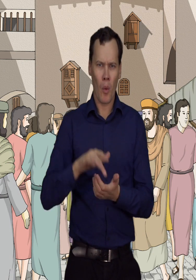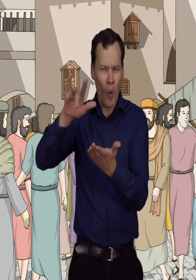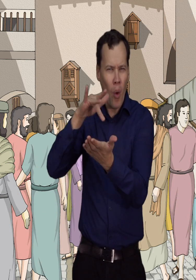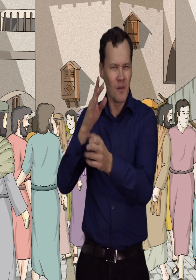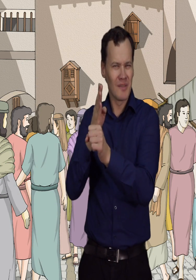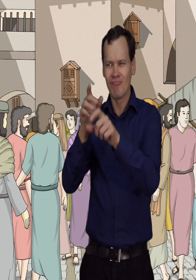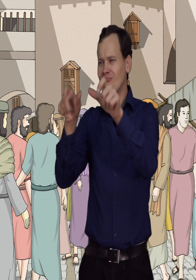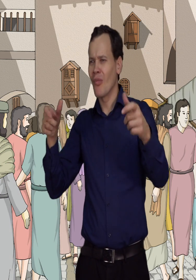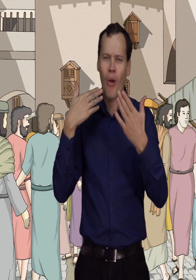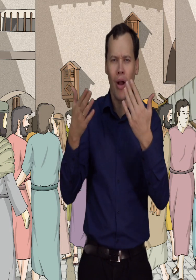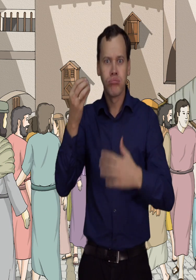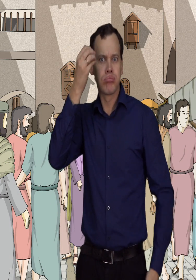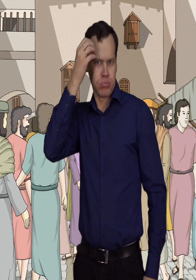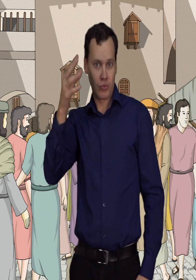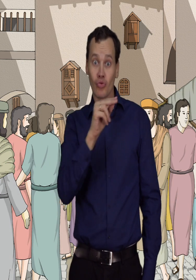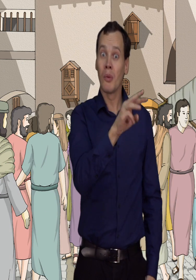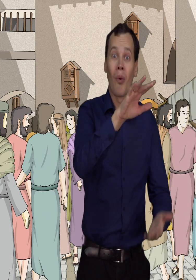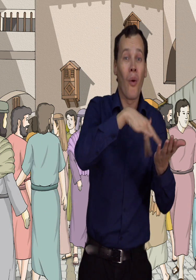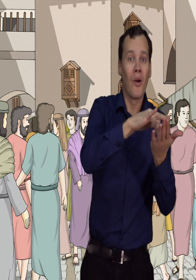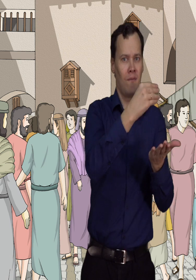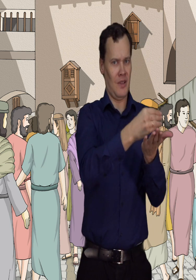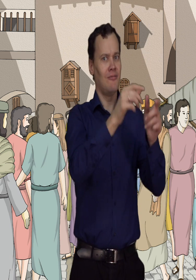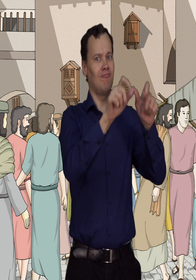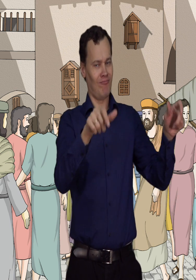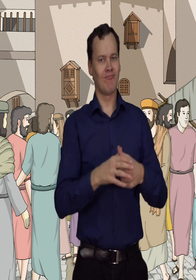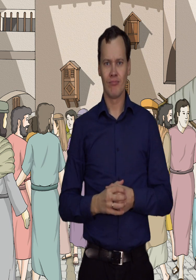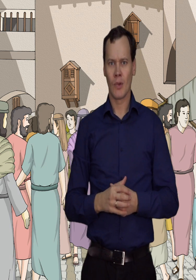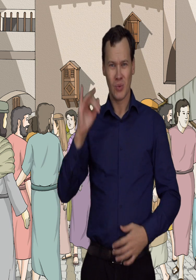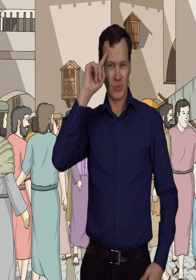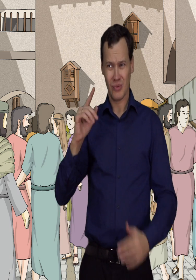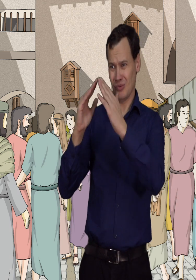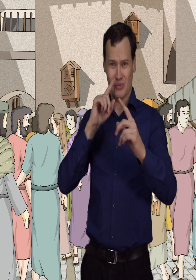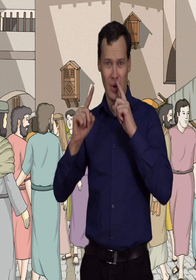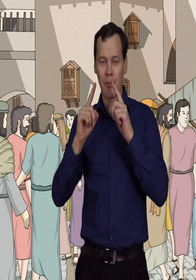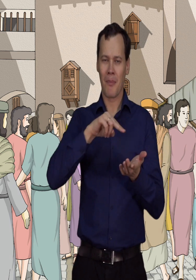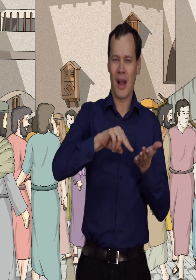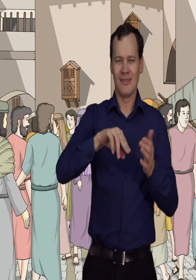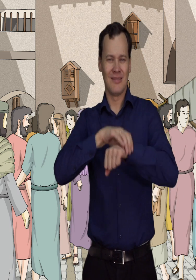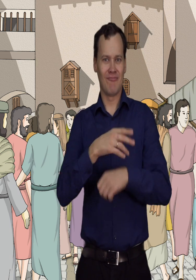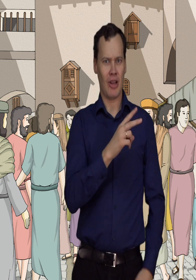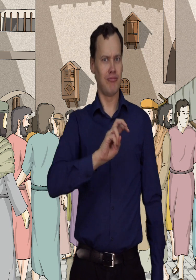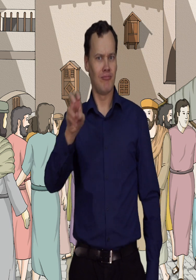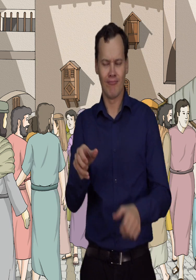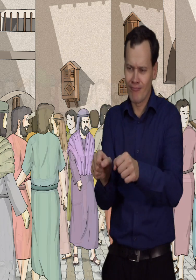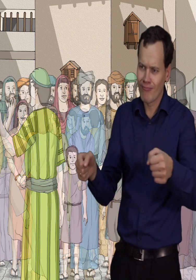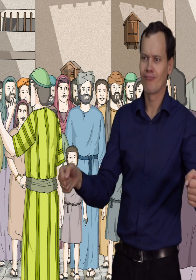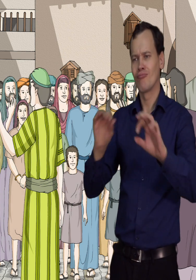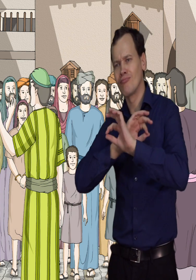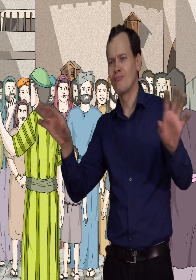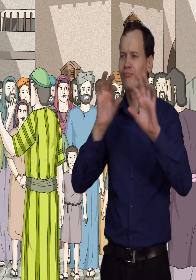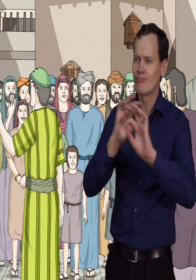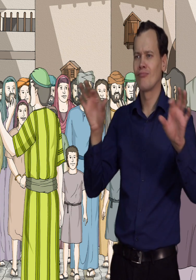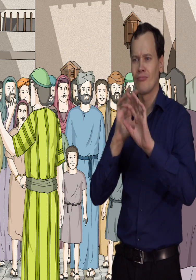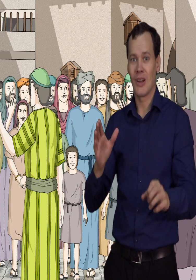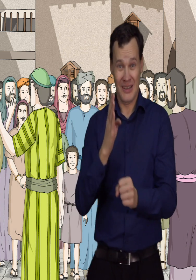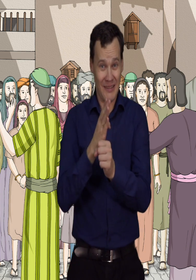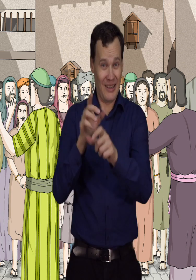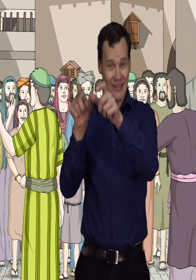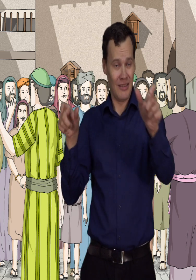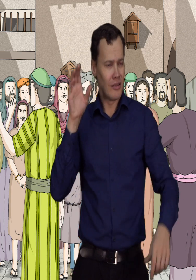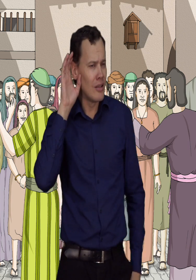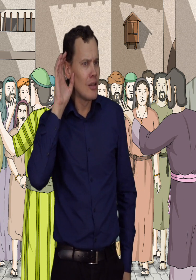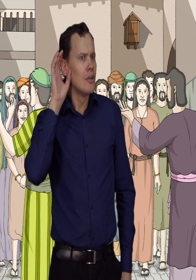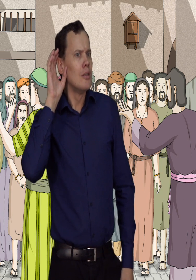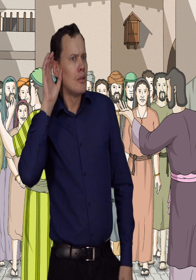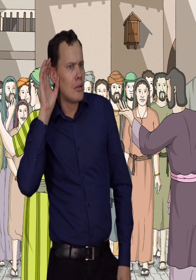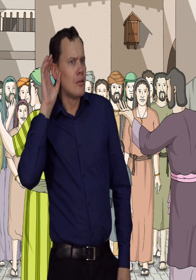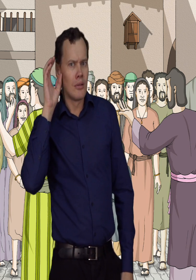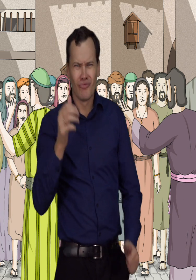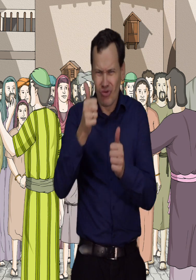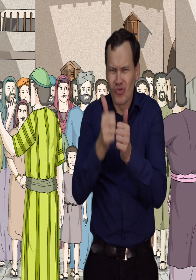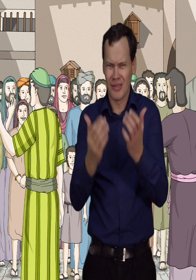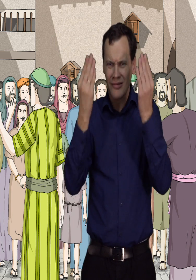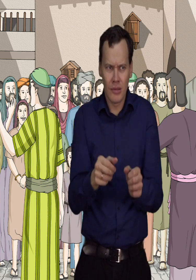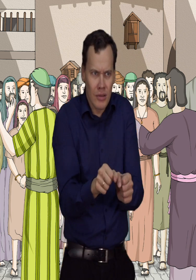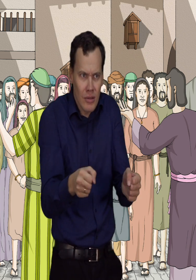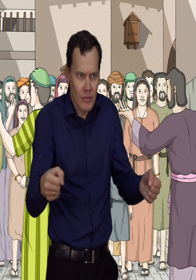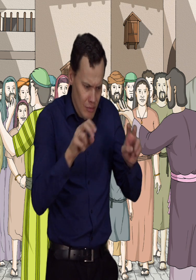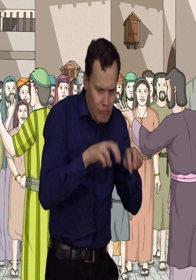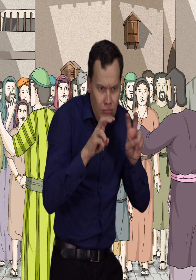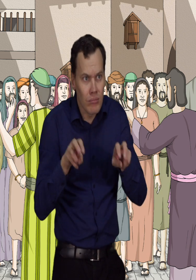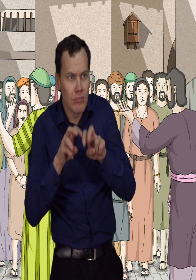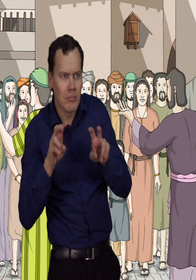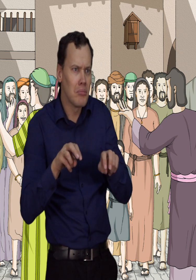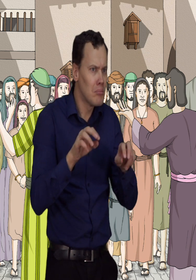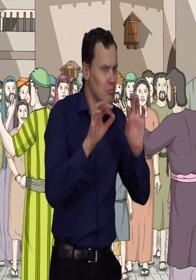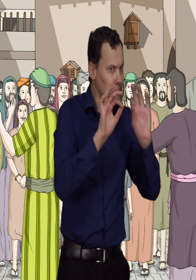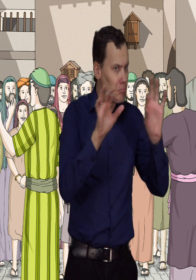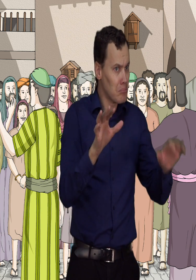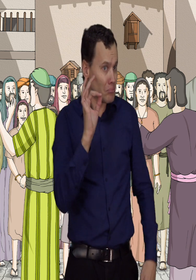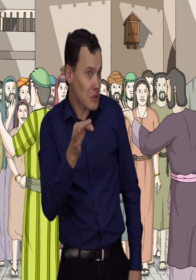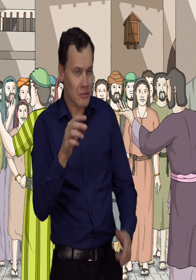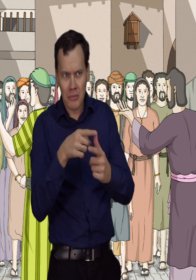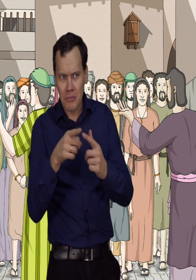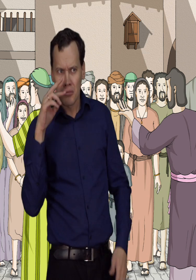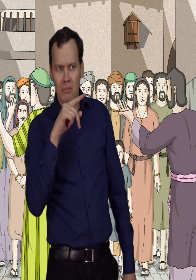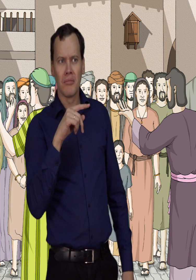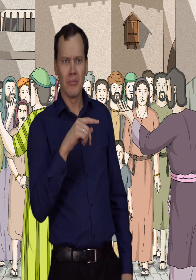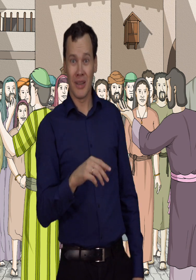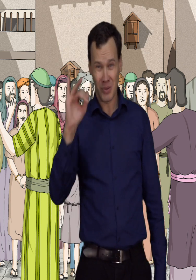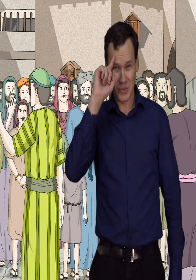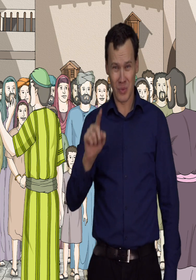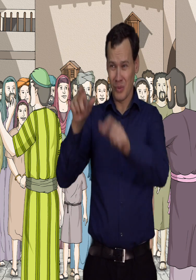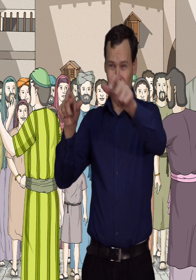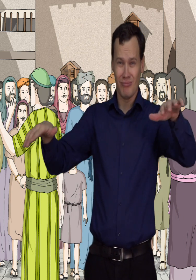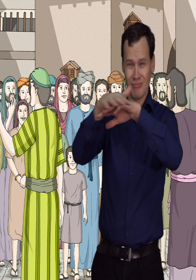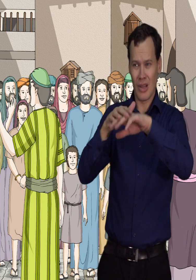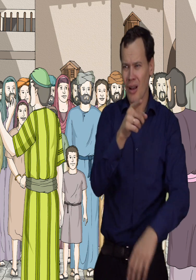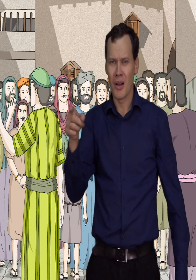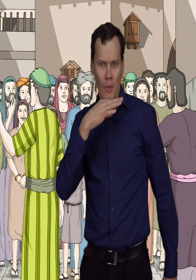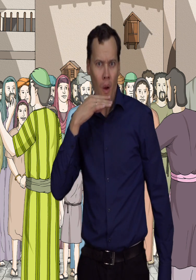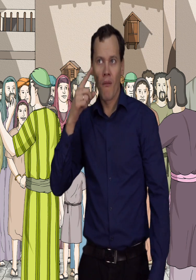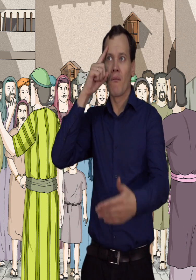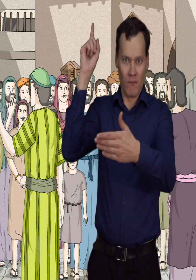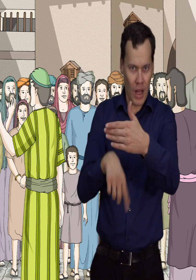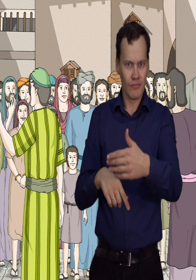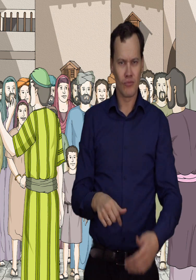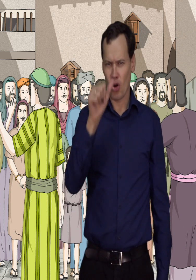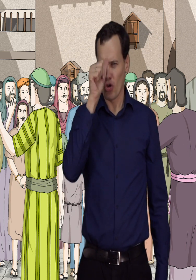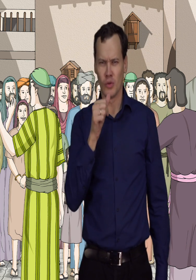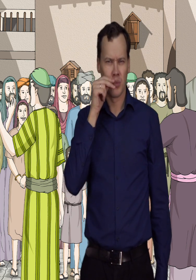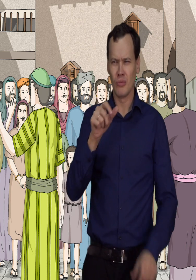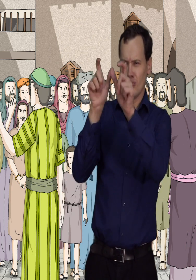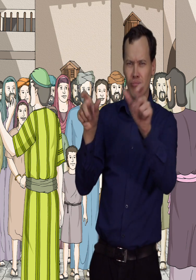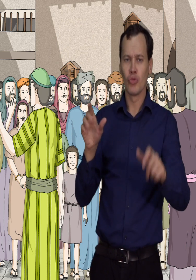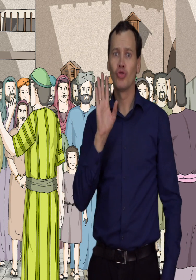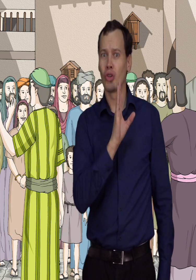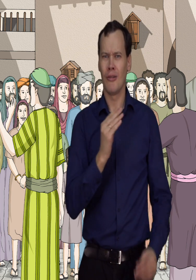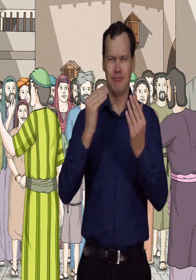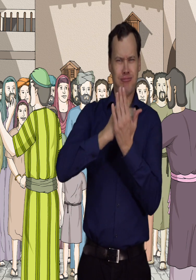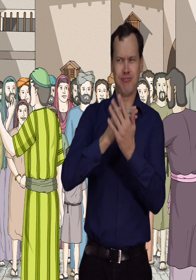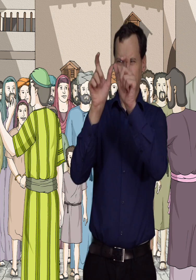Now the Bereans were more noble-minded than the Thessalonians, for they received the message with great eagerness and examined the Scriptures every day to see if these teachings were true.